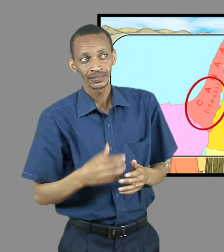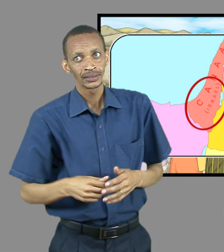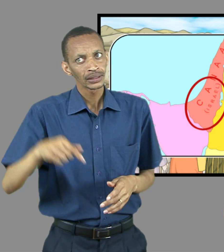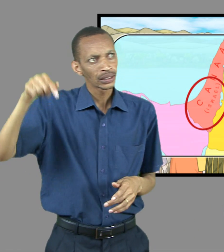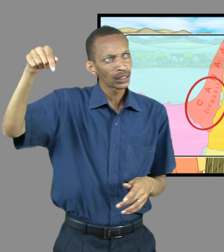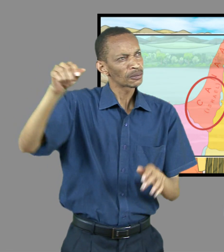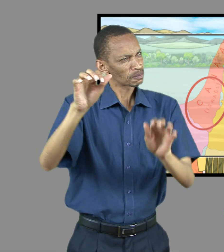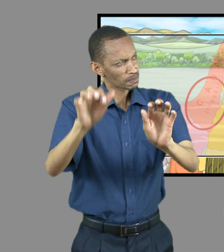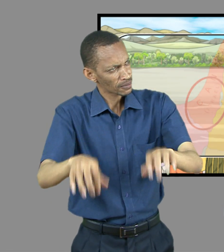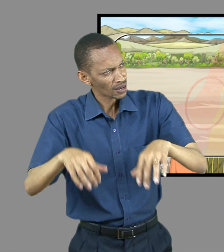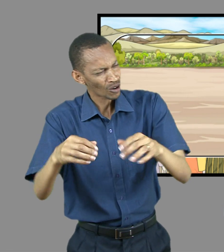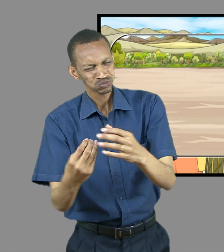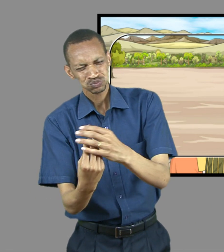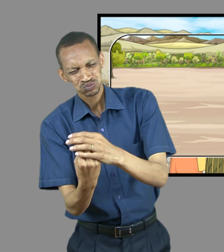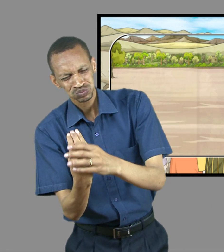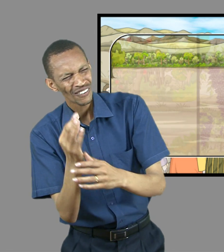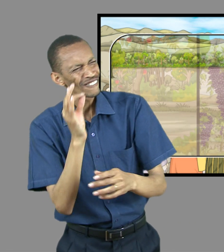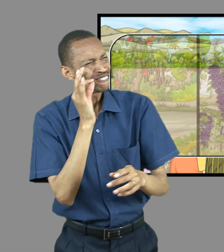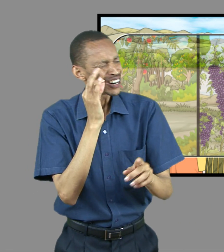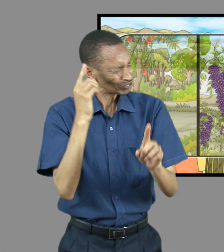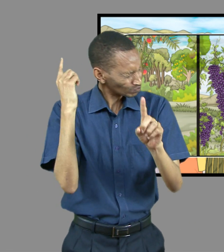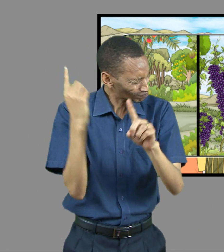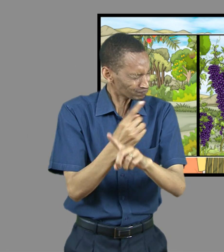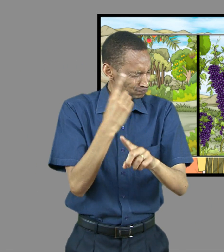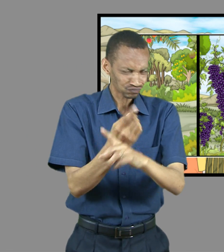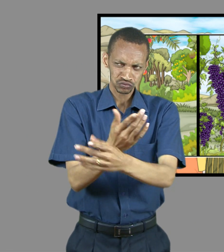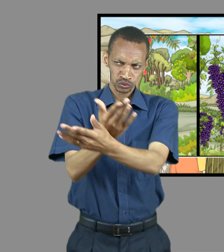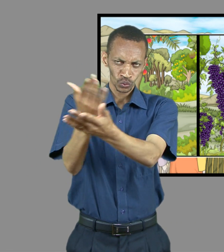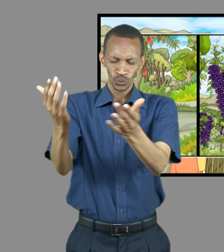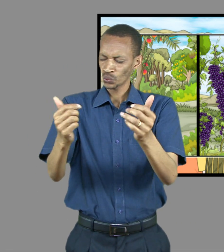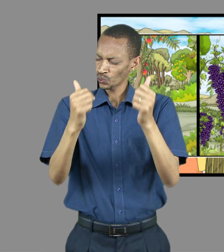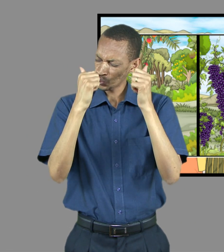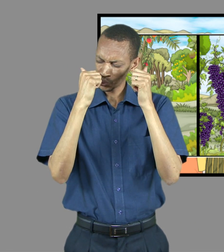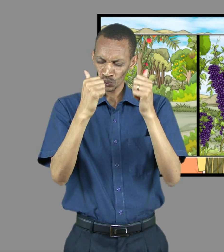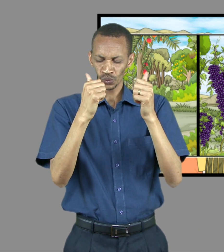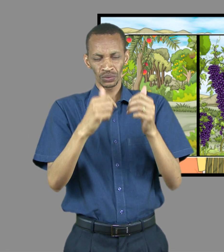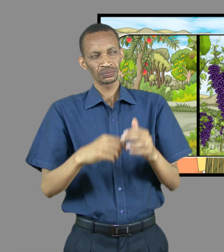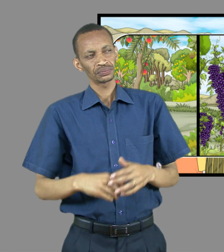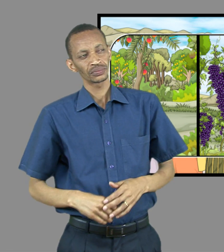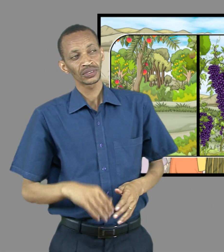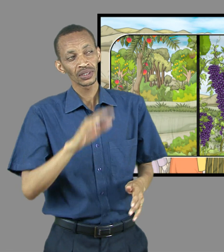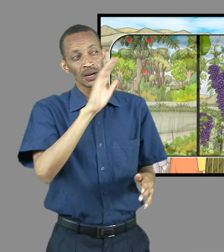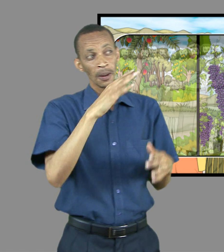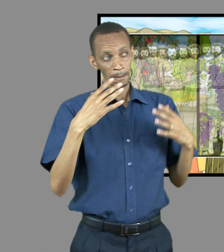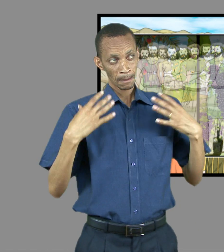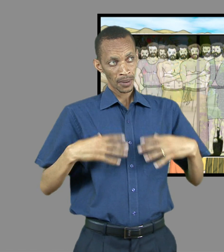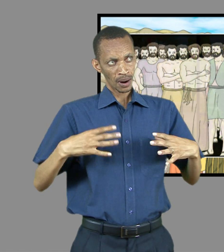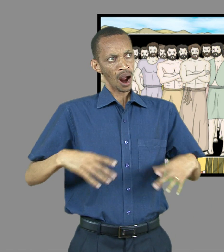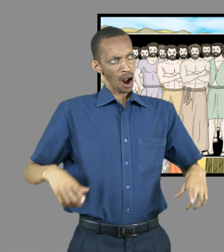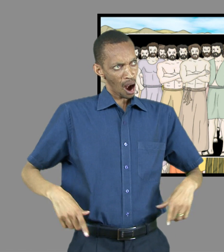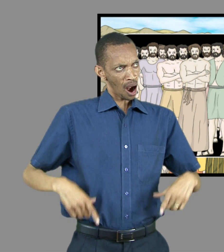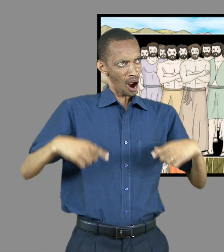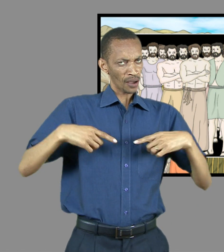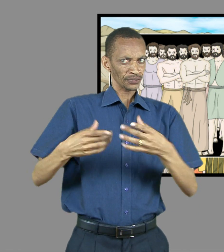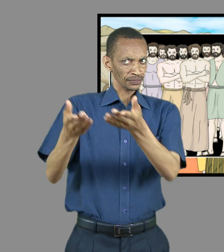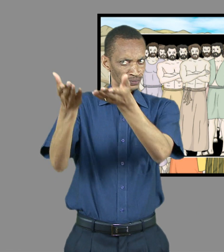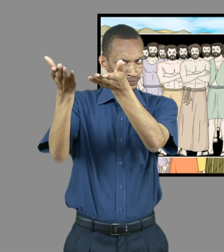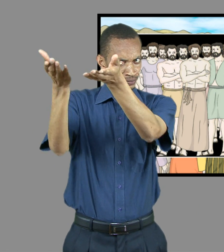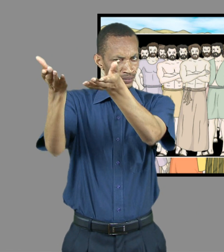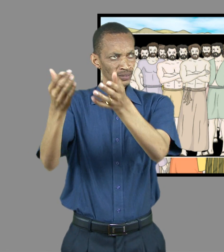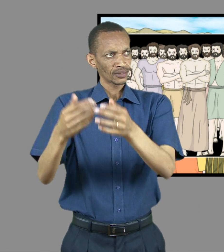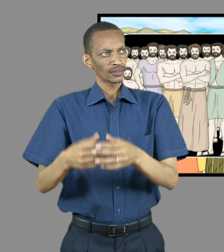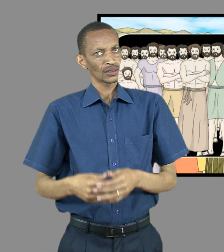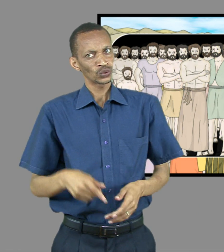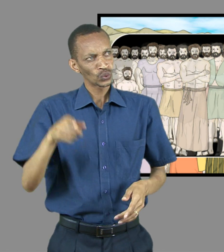Here is some of its fruit!